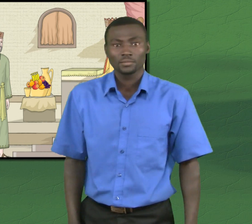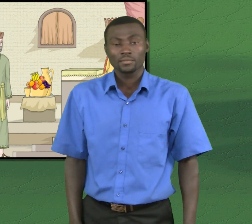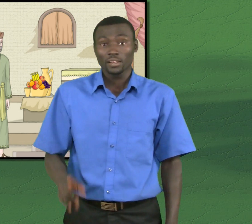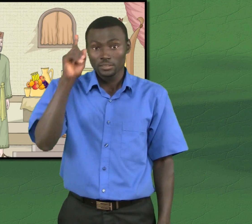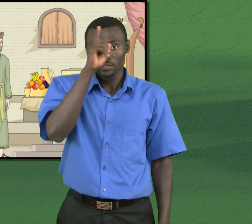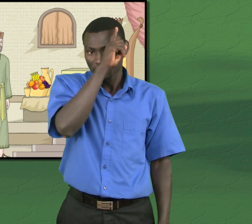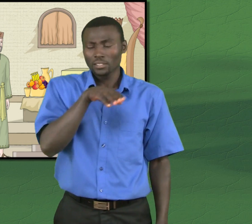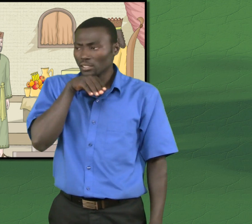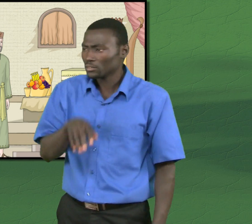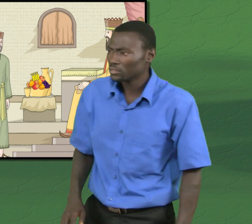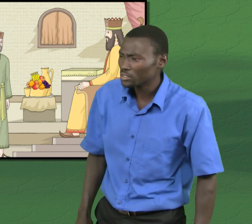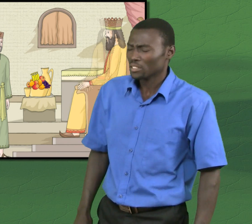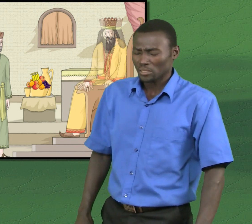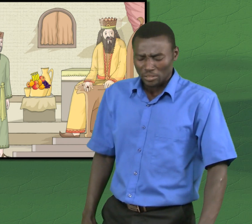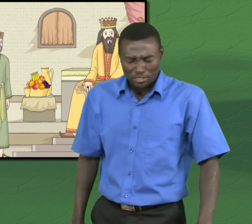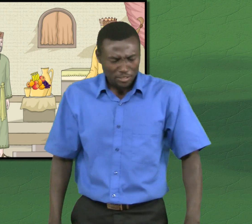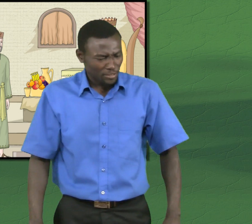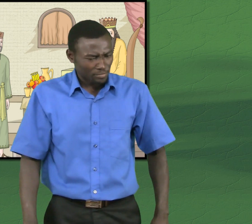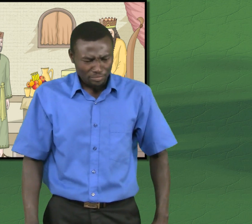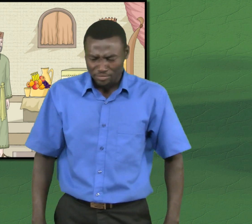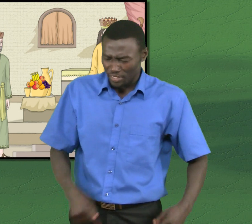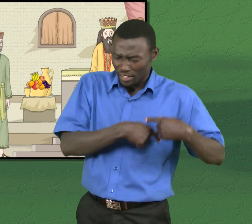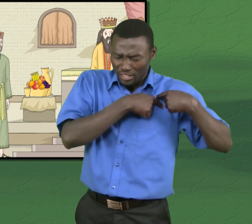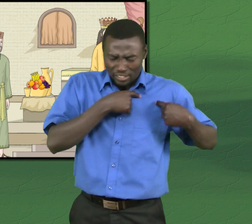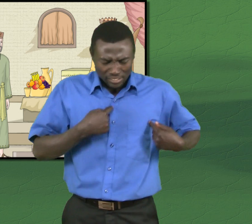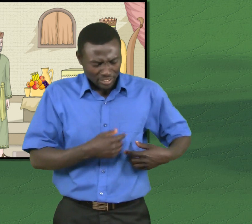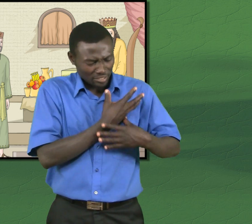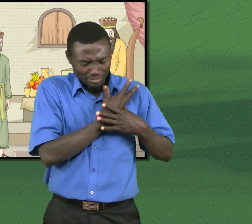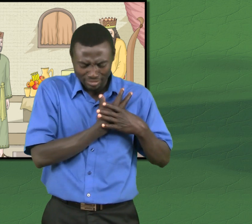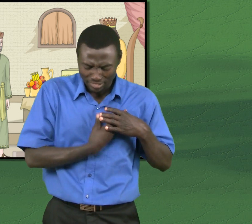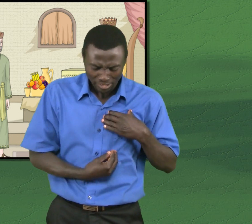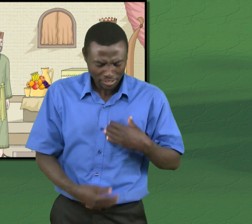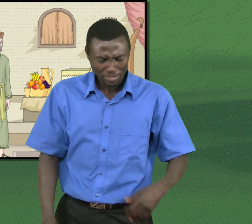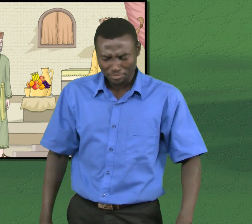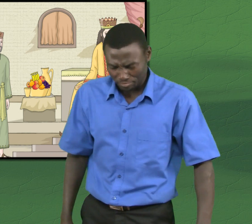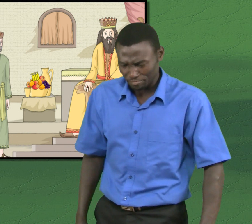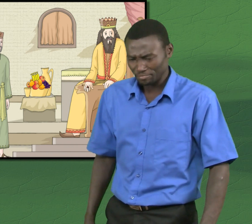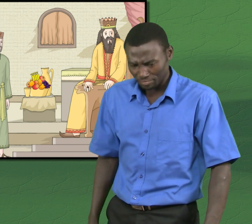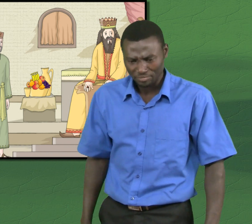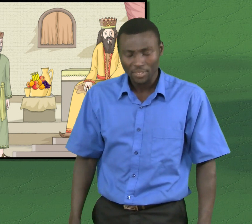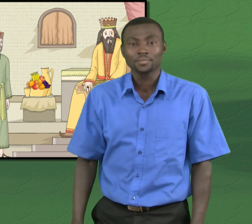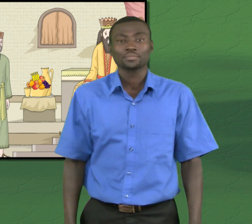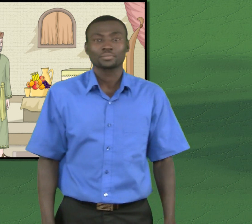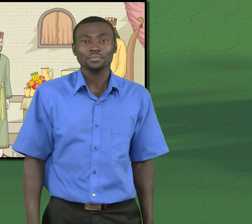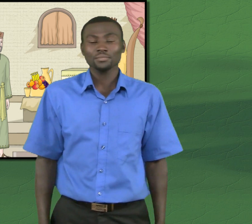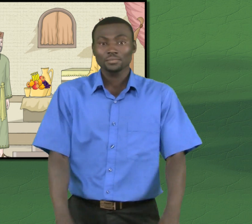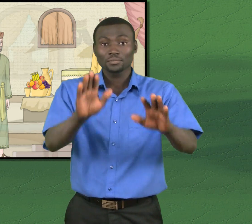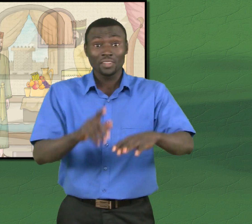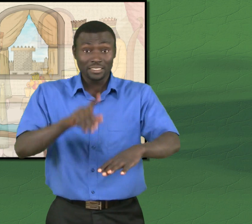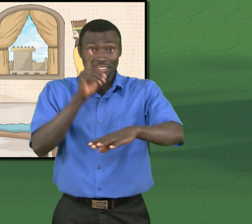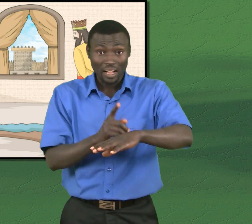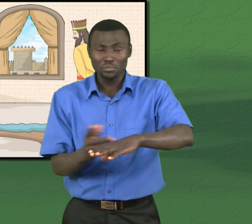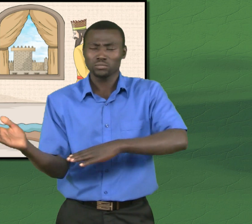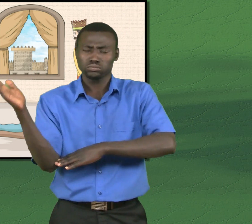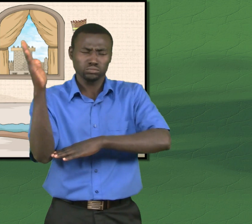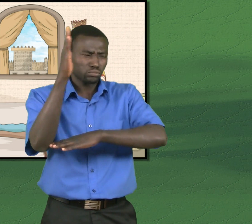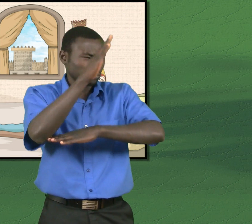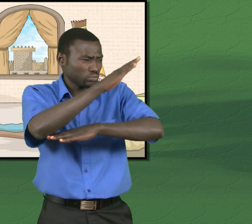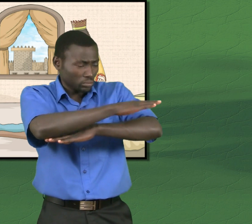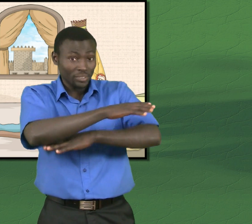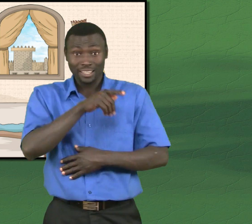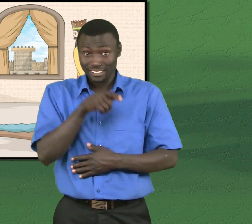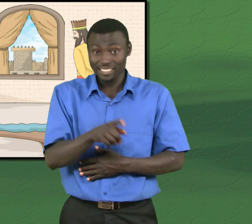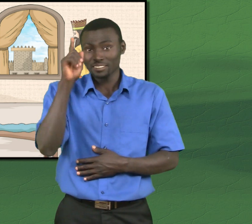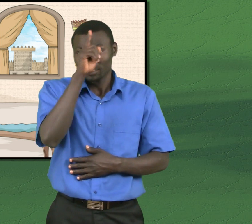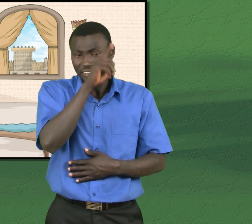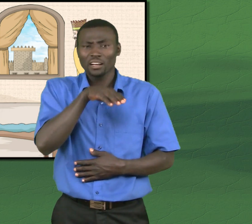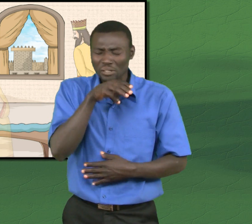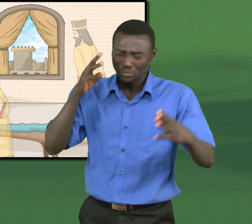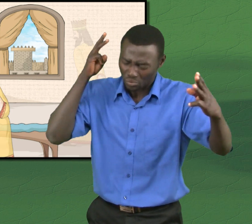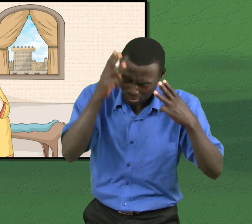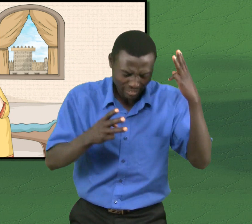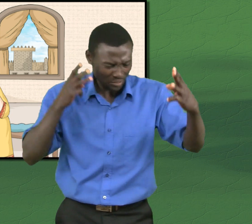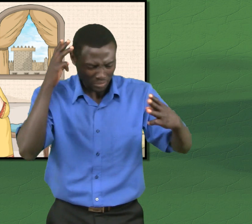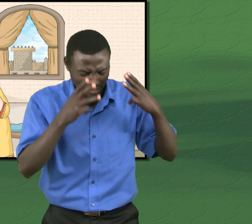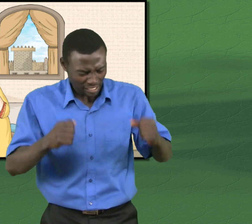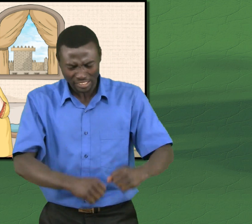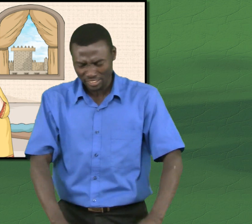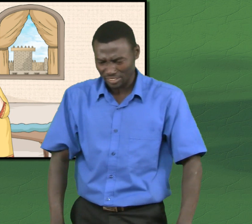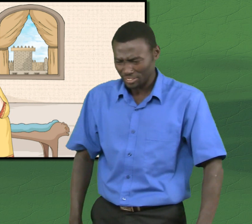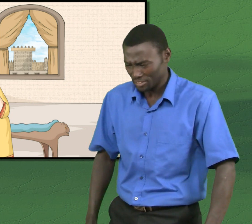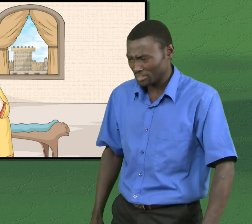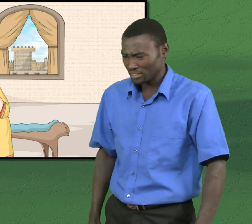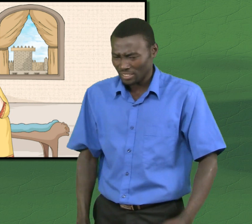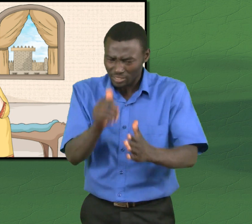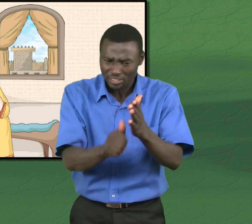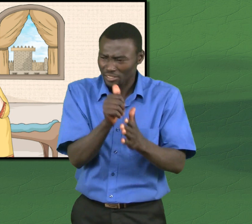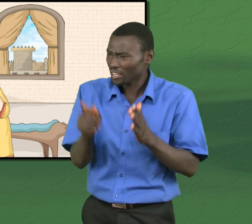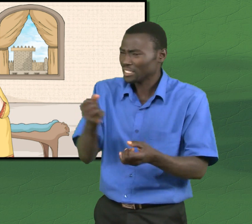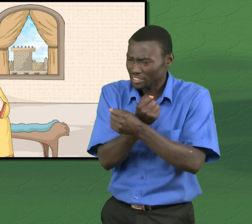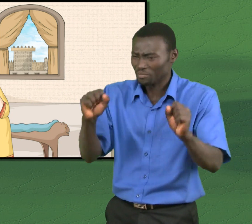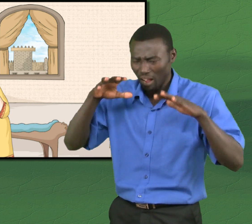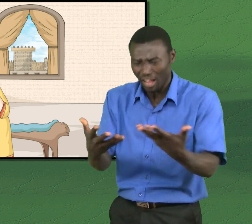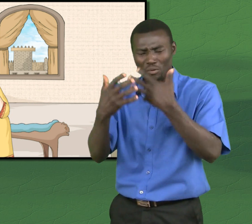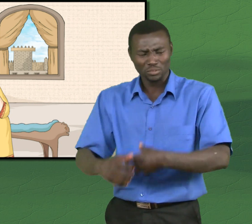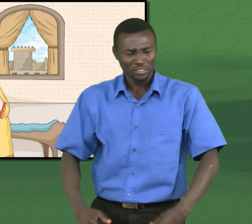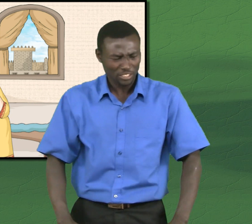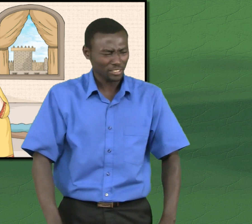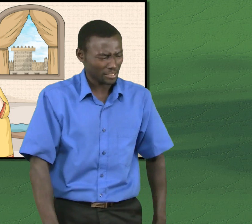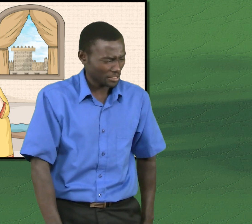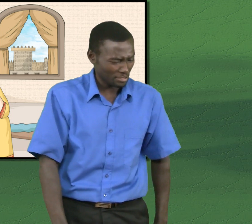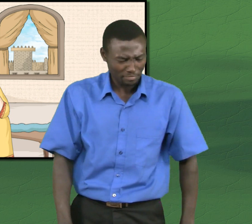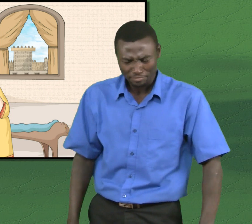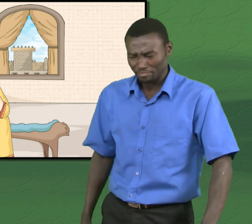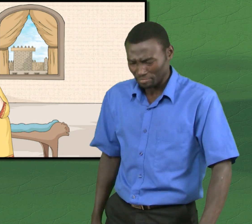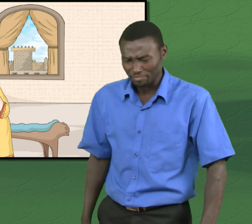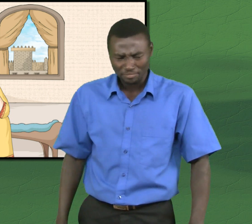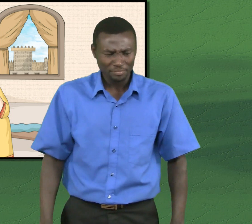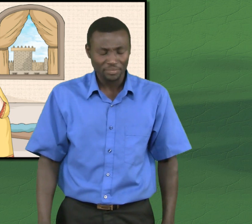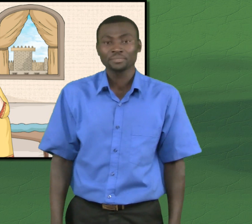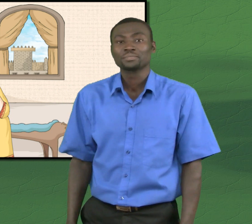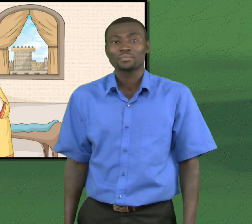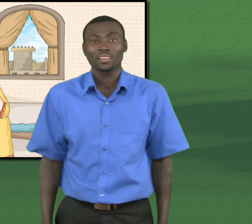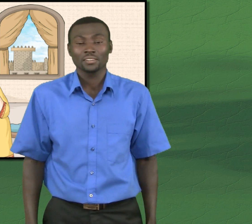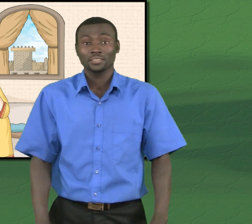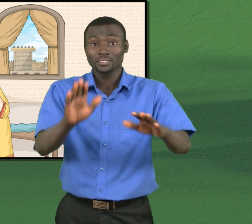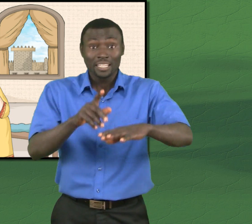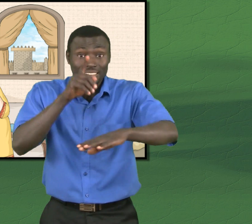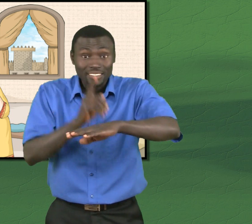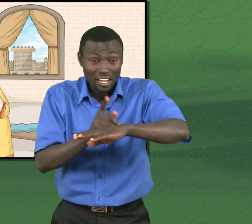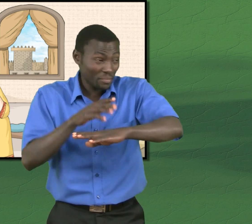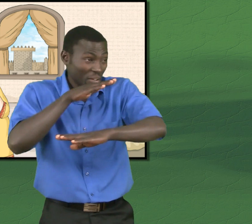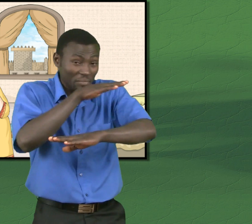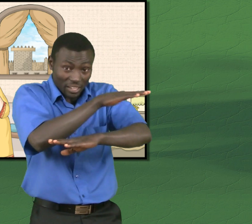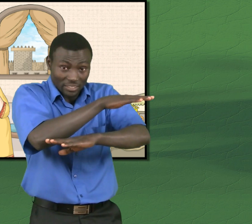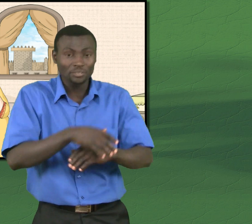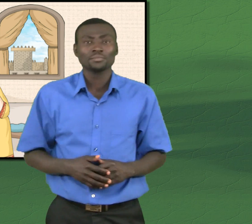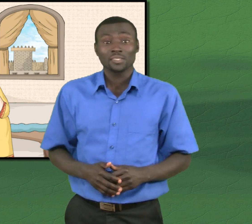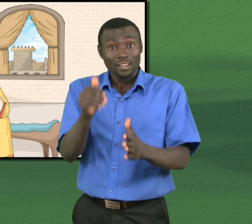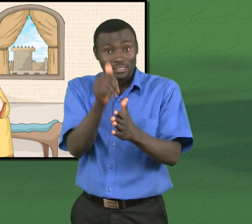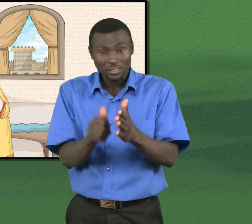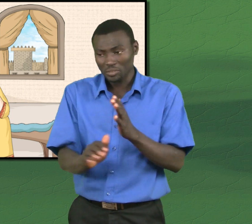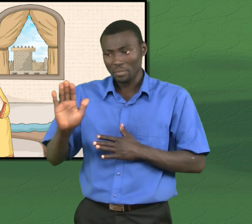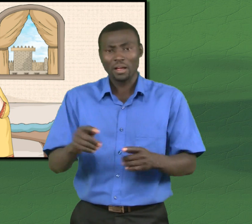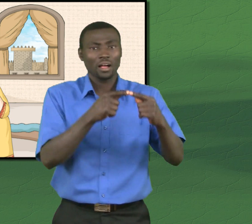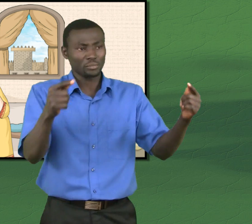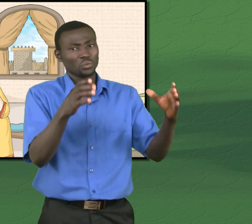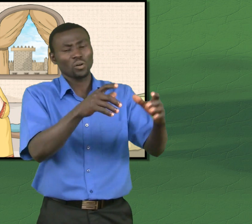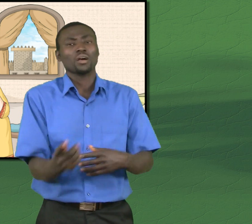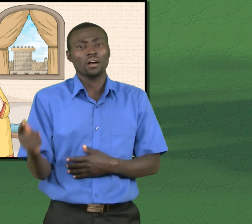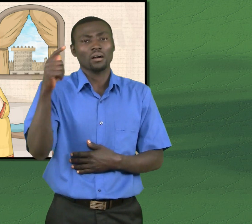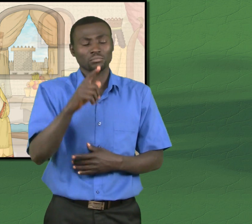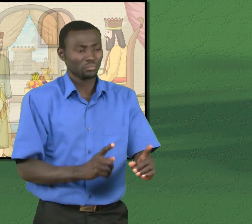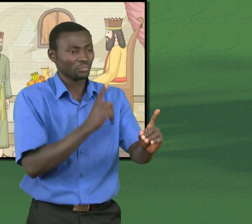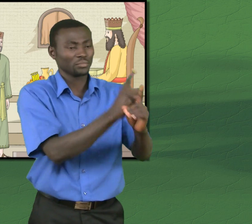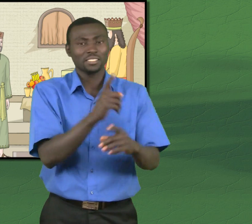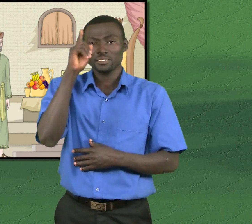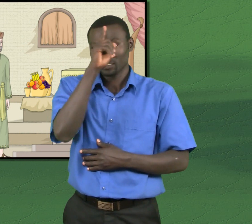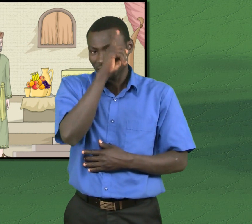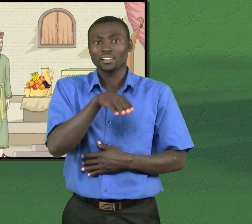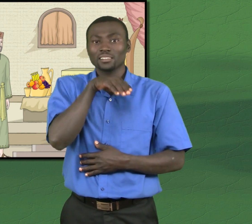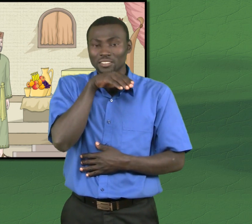As soon as the king heard this, he was deeply distressed and set his mind on delivering Daniel, and he labored until sundown to rescue him.